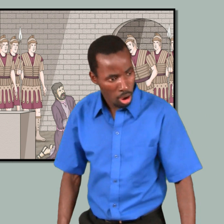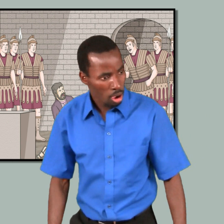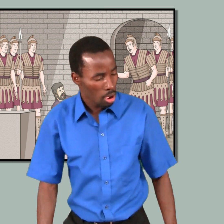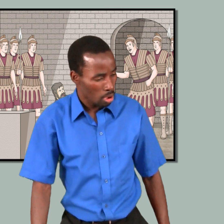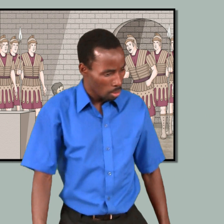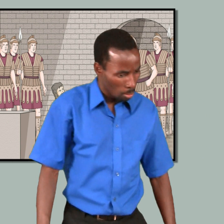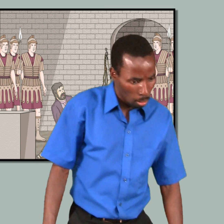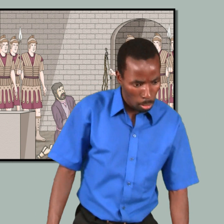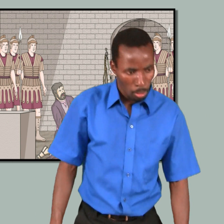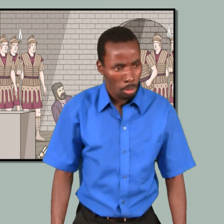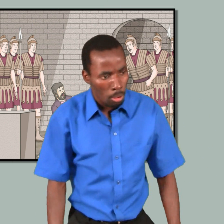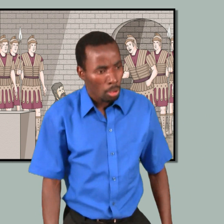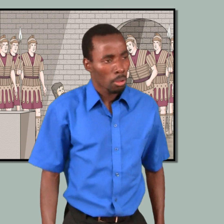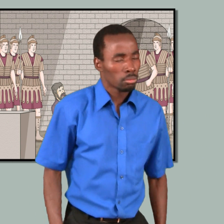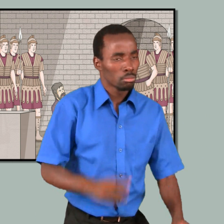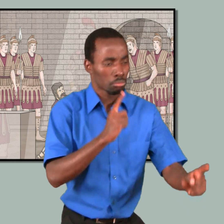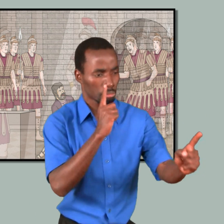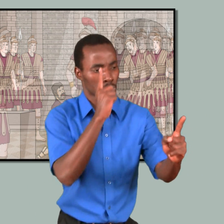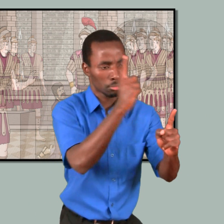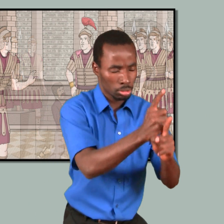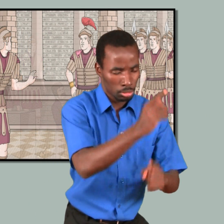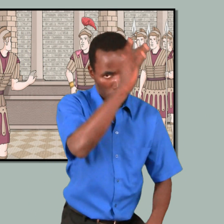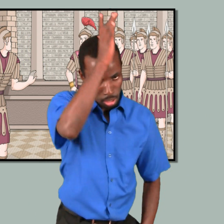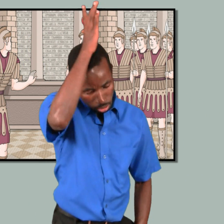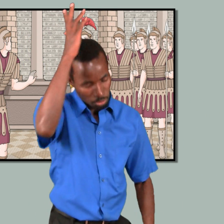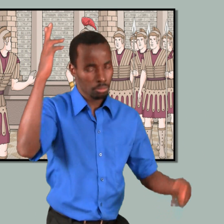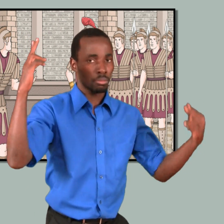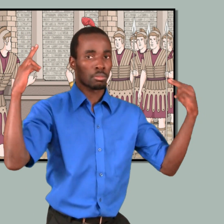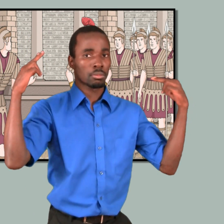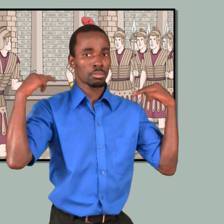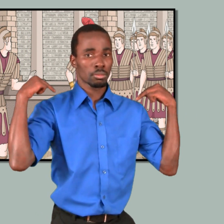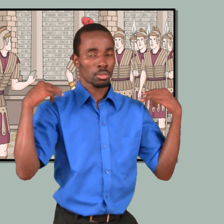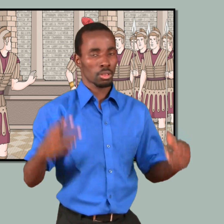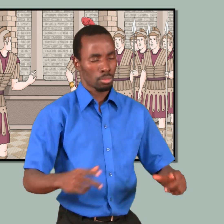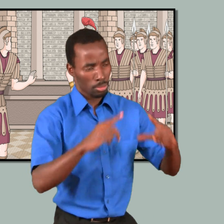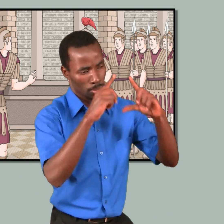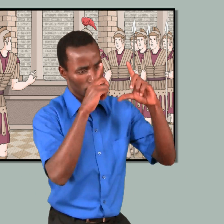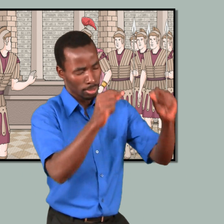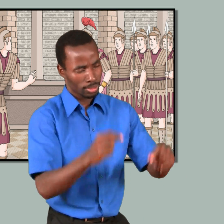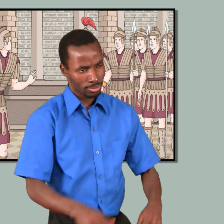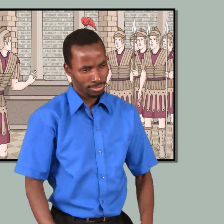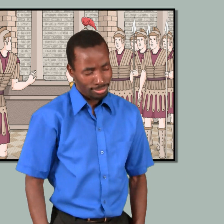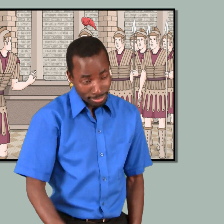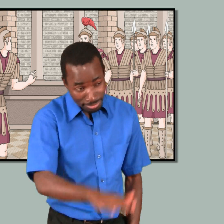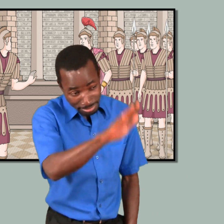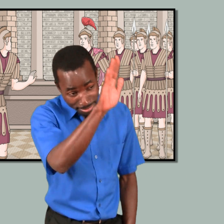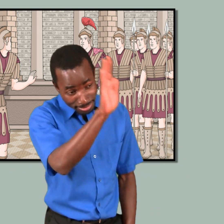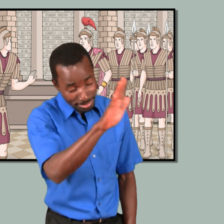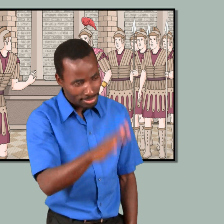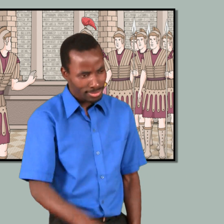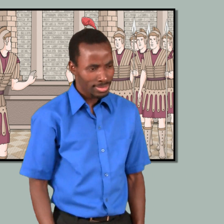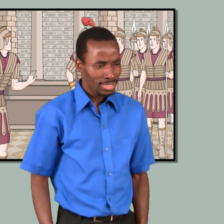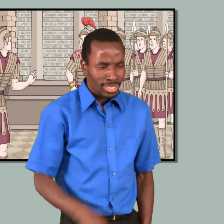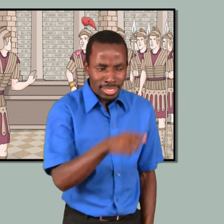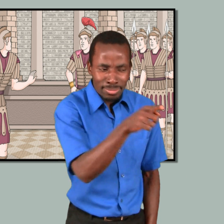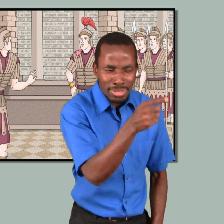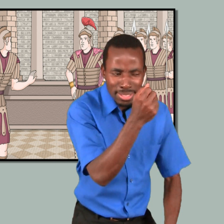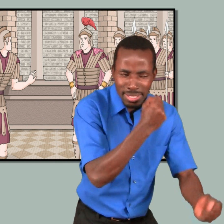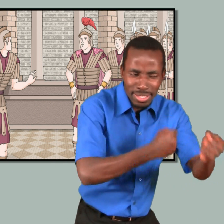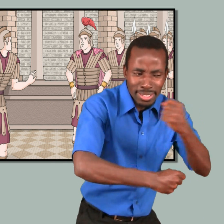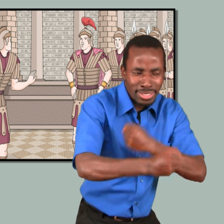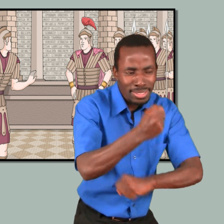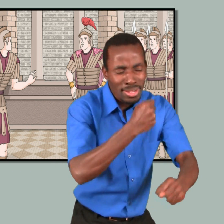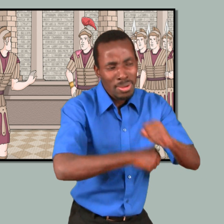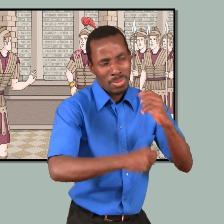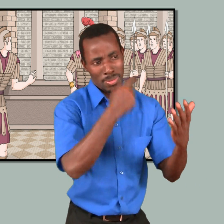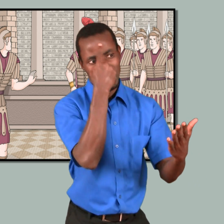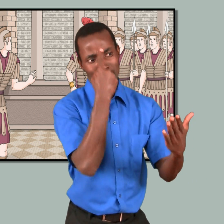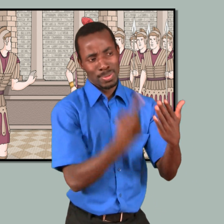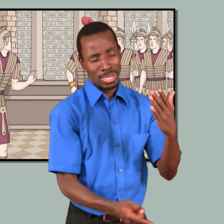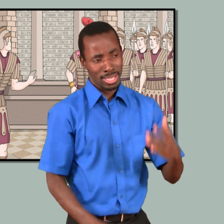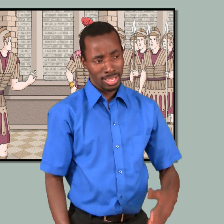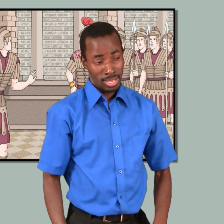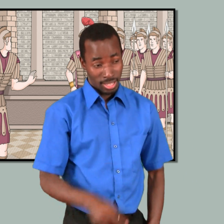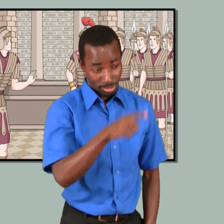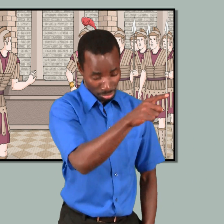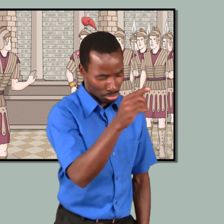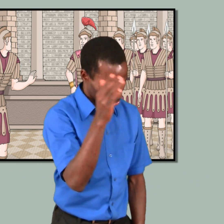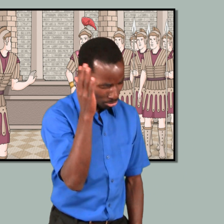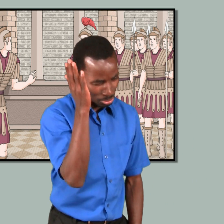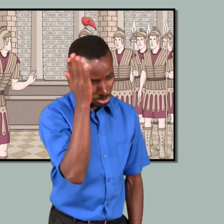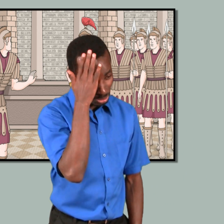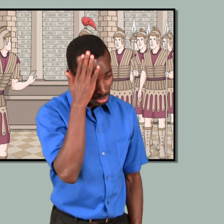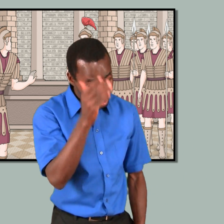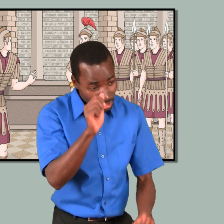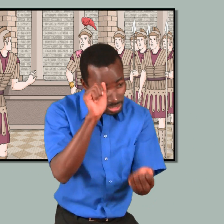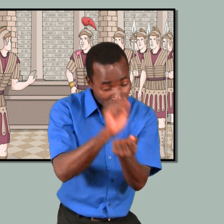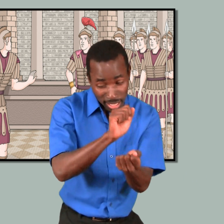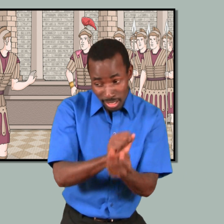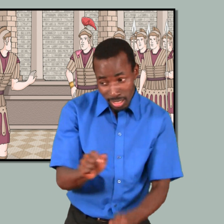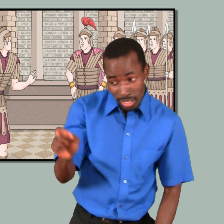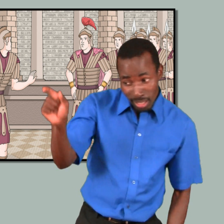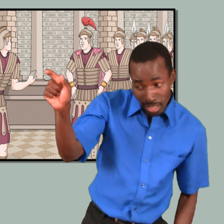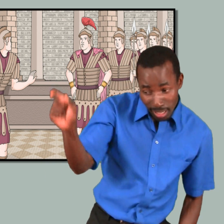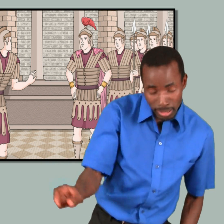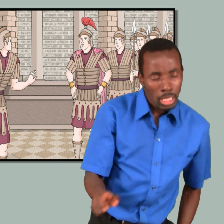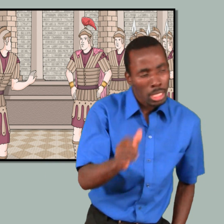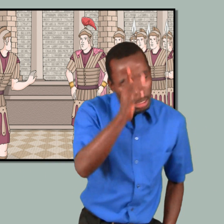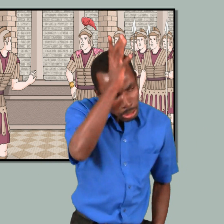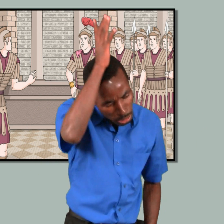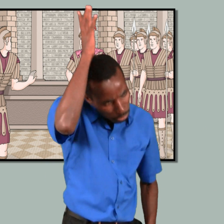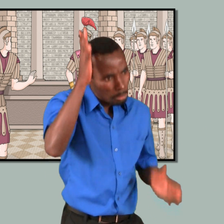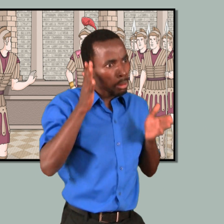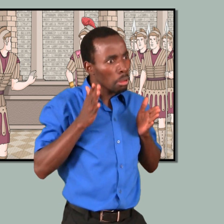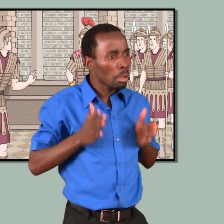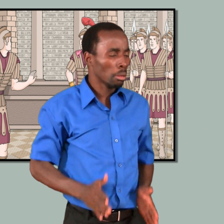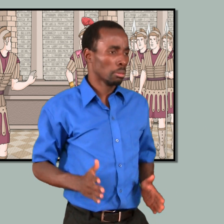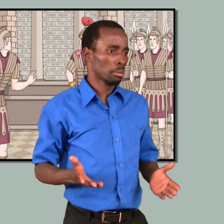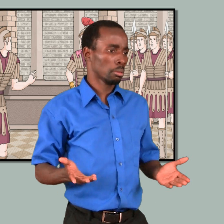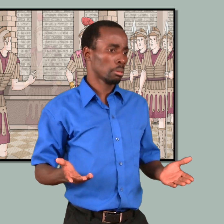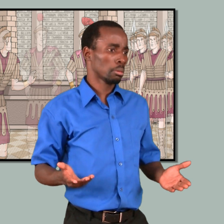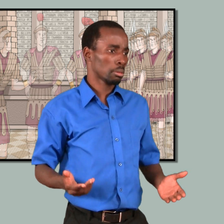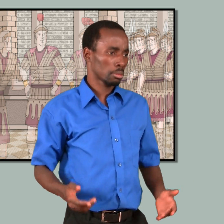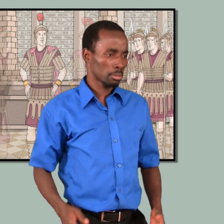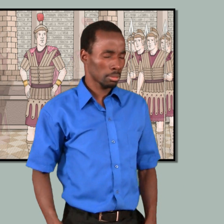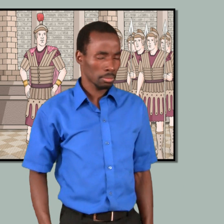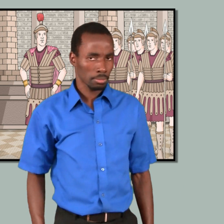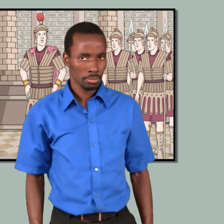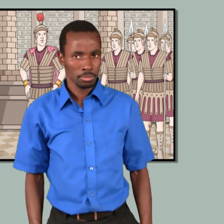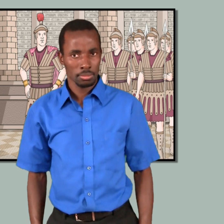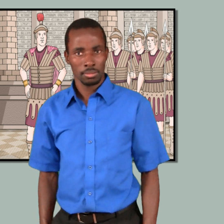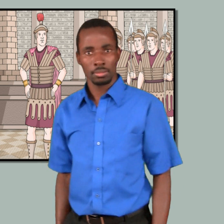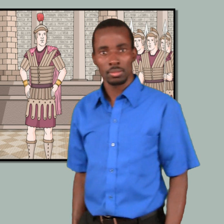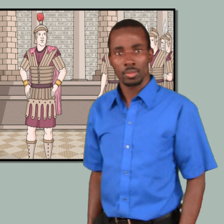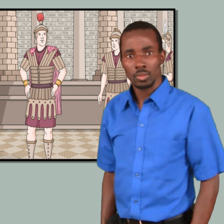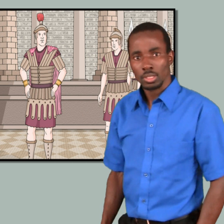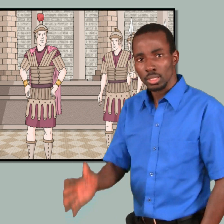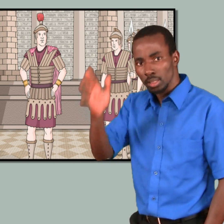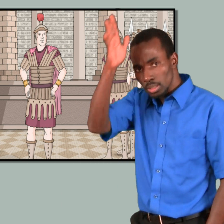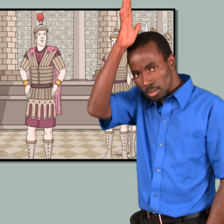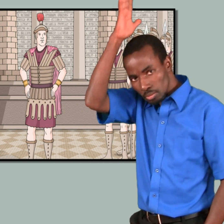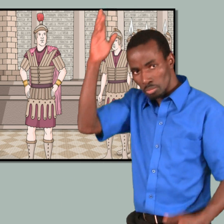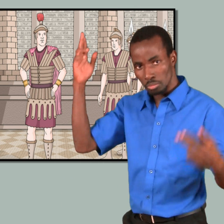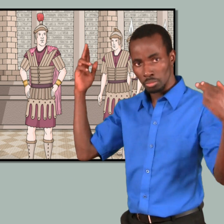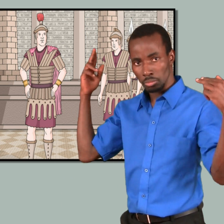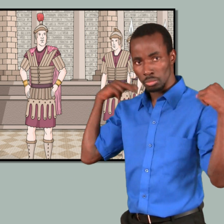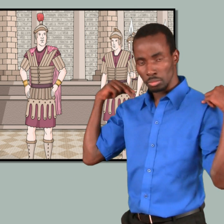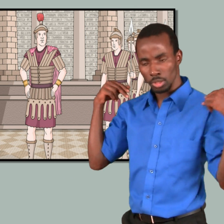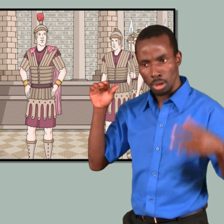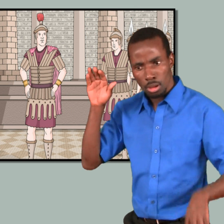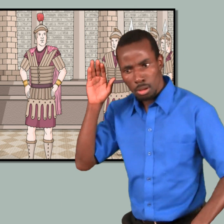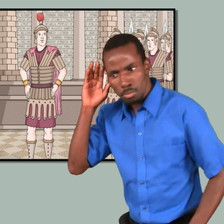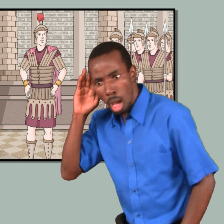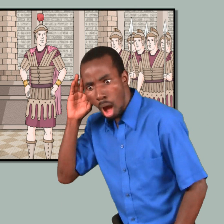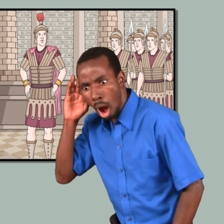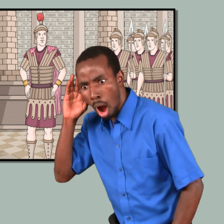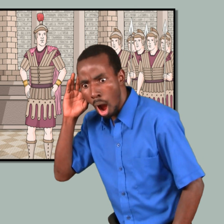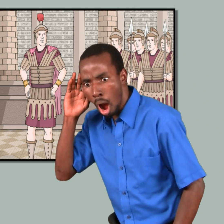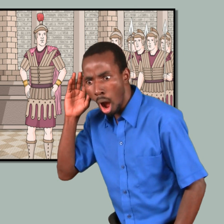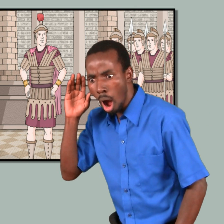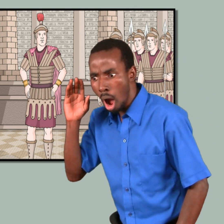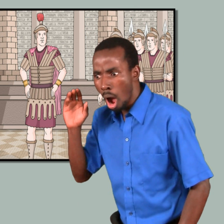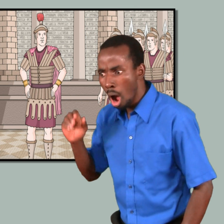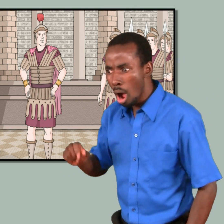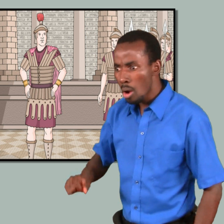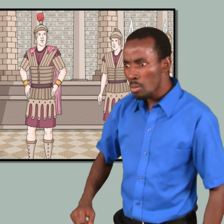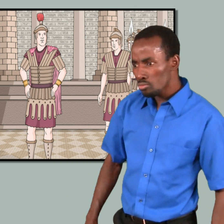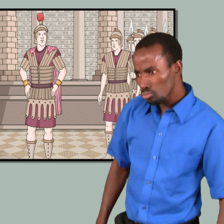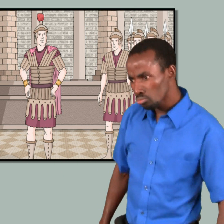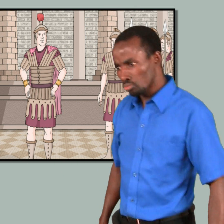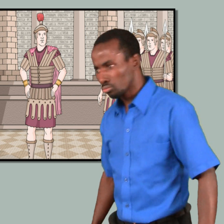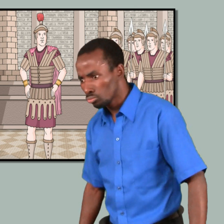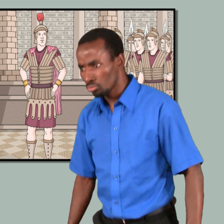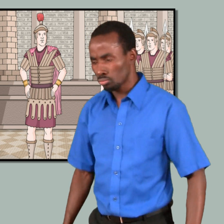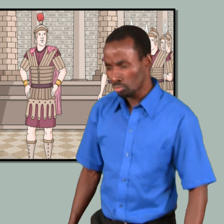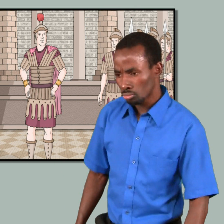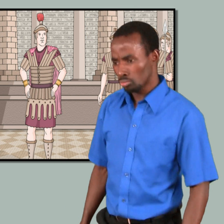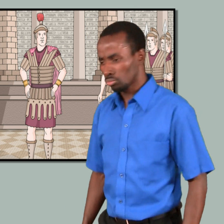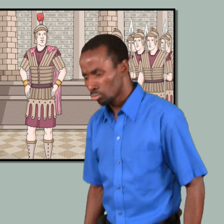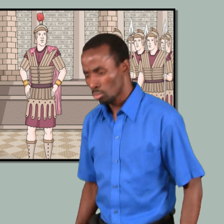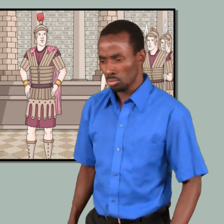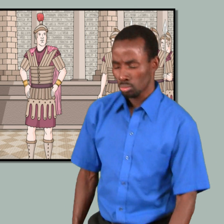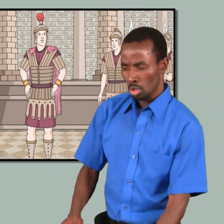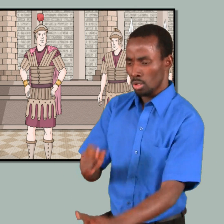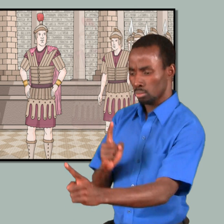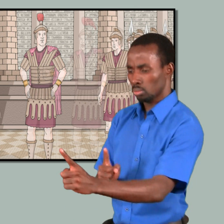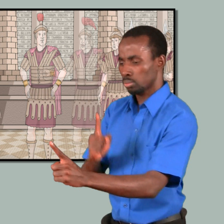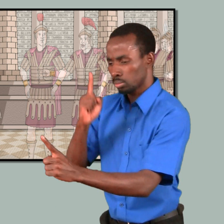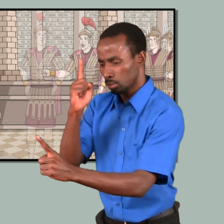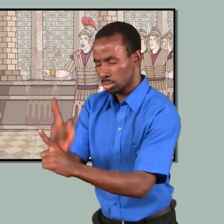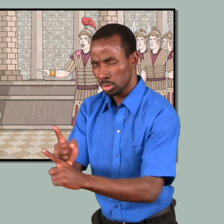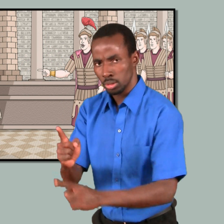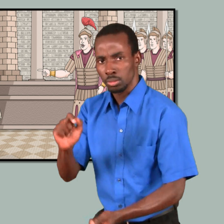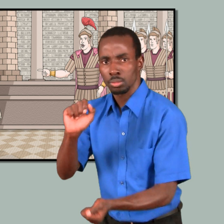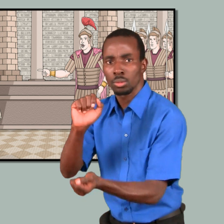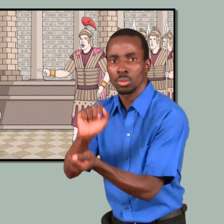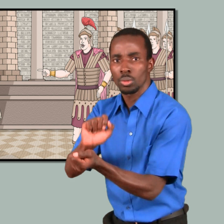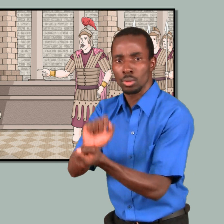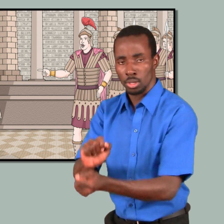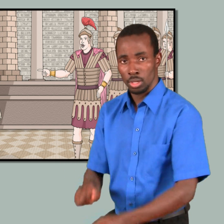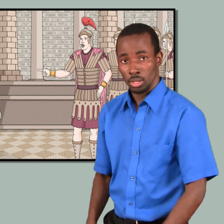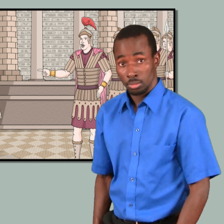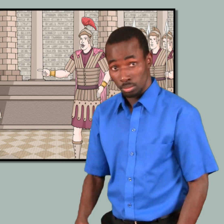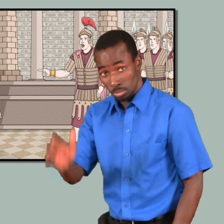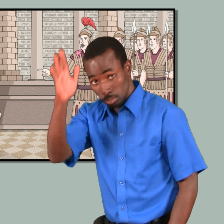On hearing this, the centurion went and reported it to the commander. “What are you going to do?” he said. “This man is a Roman citizen.”